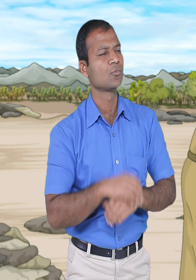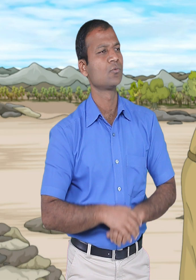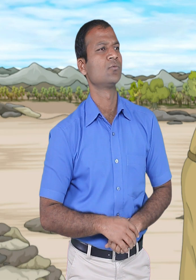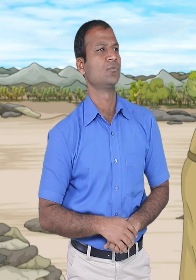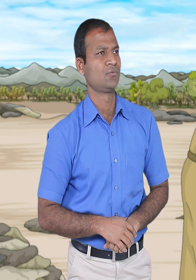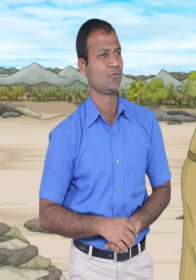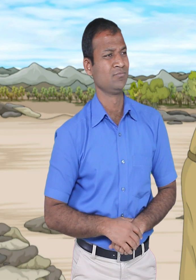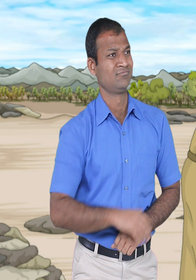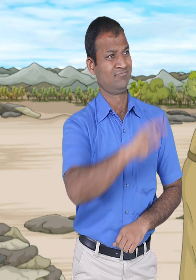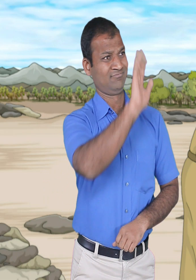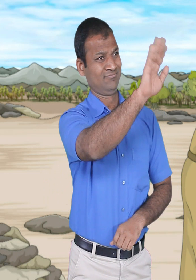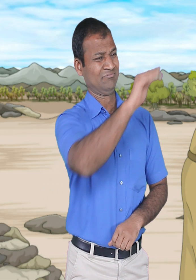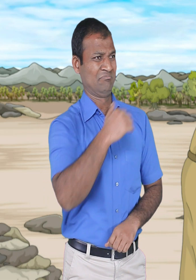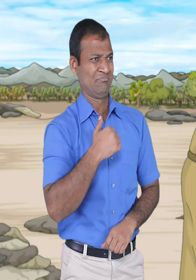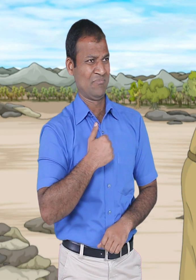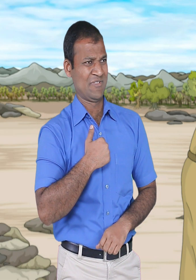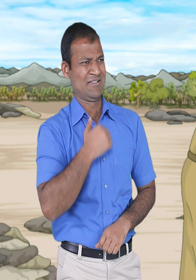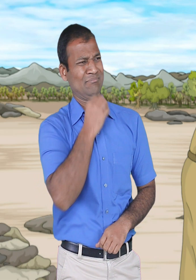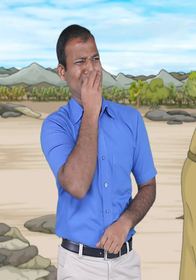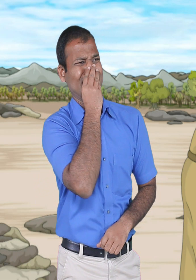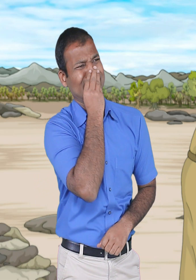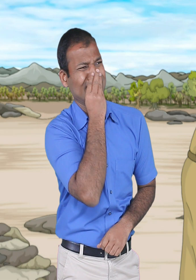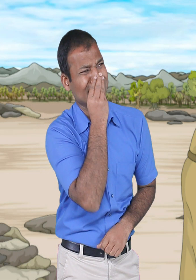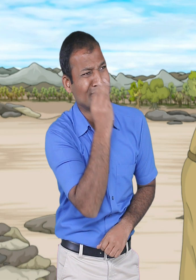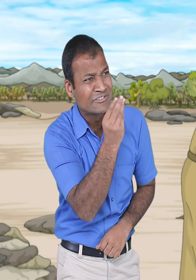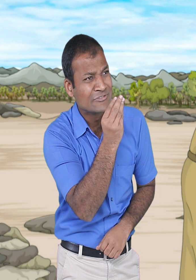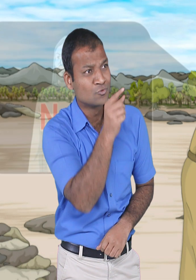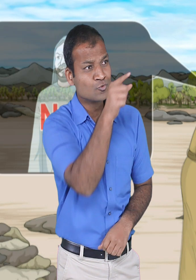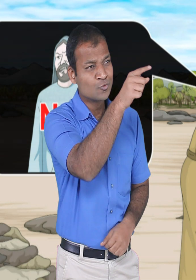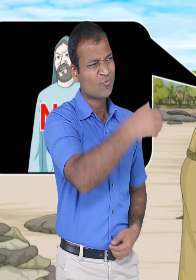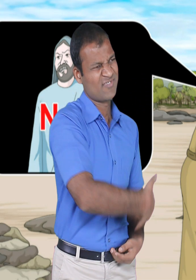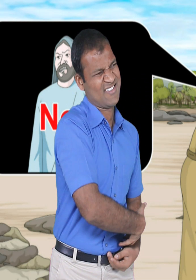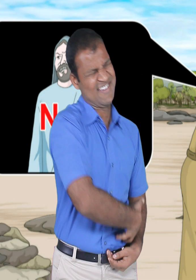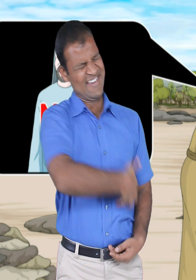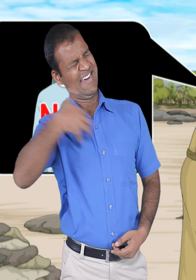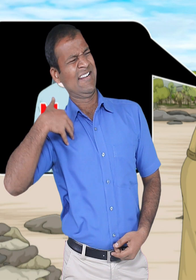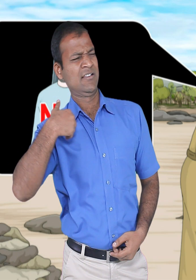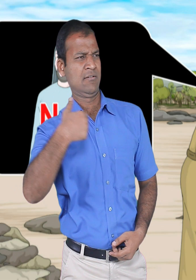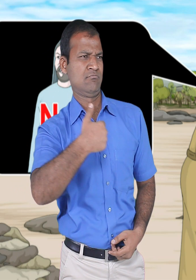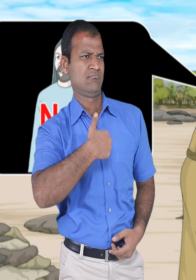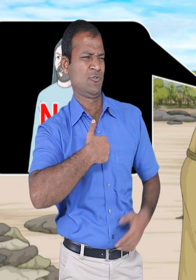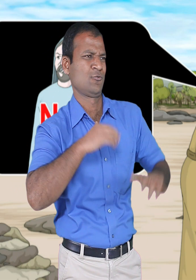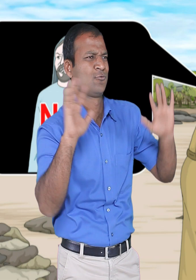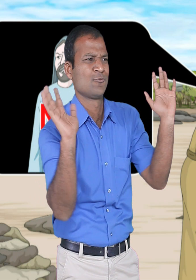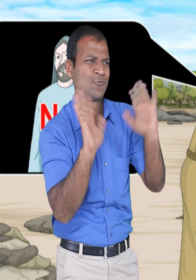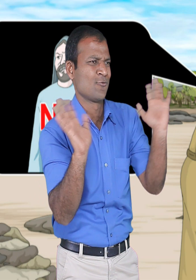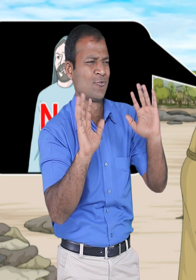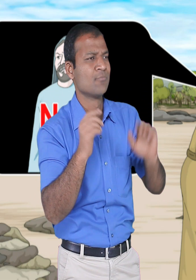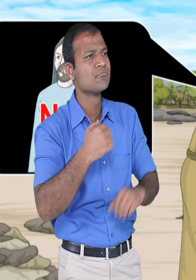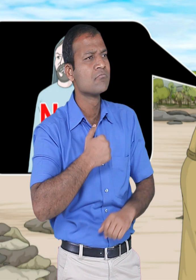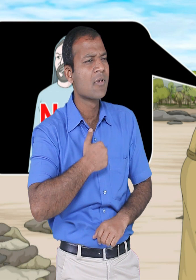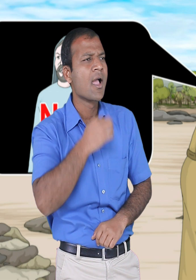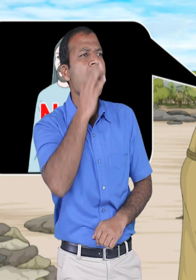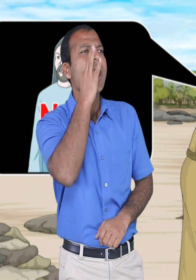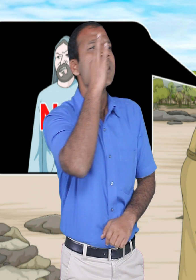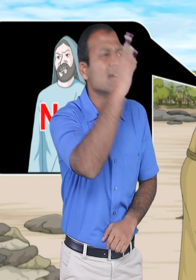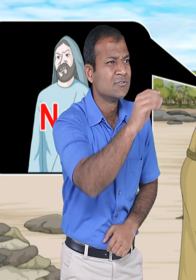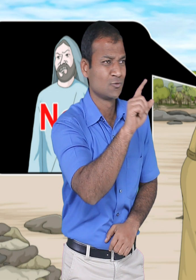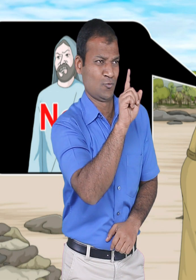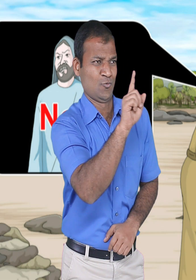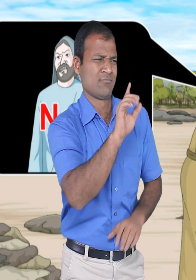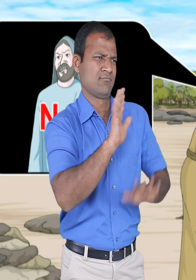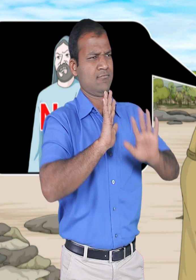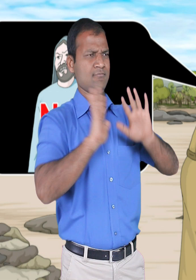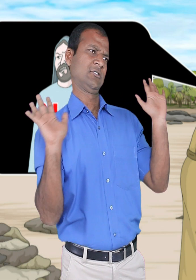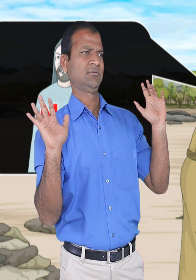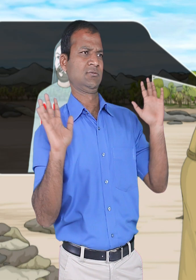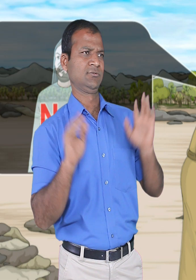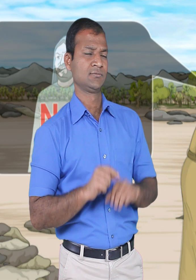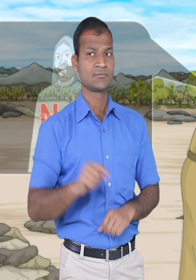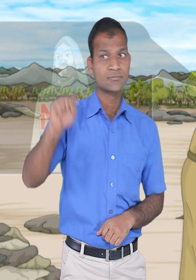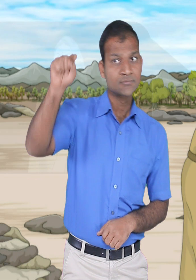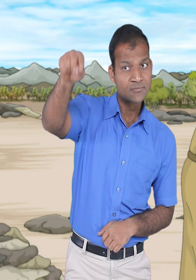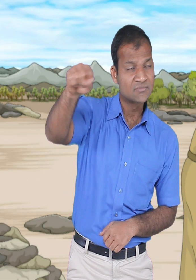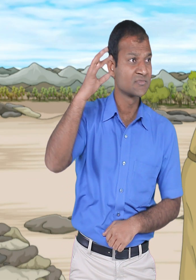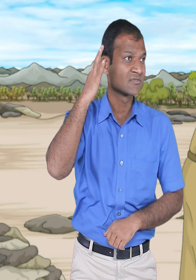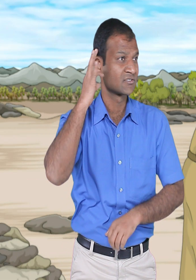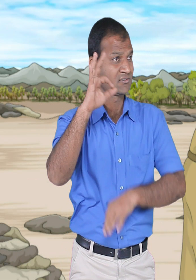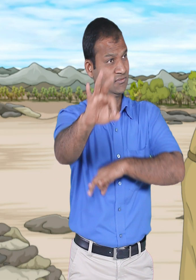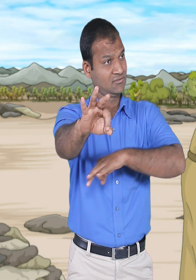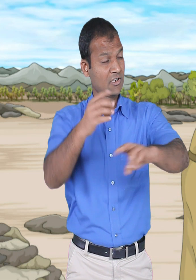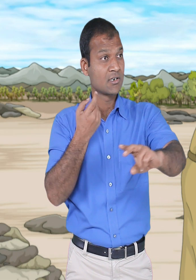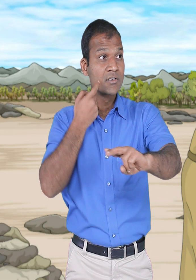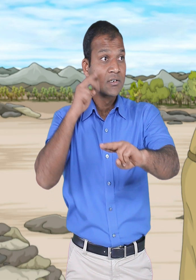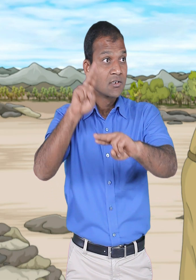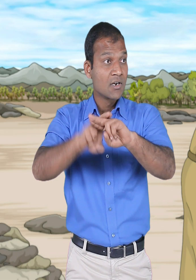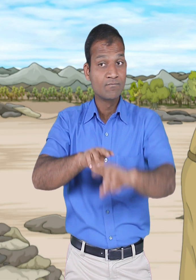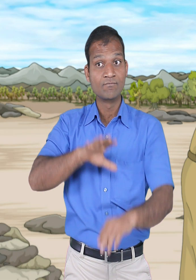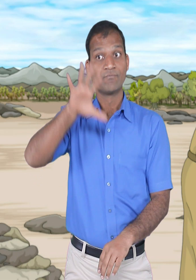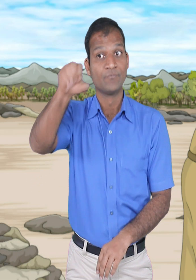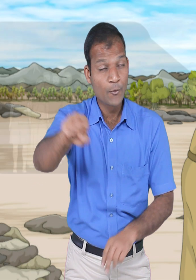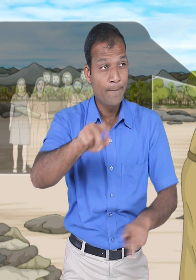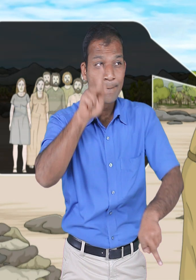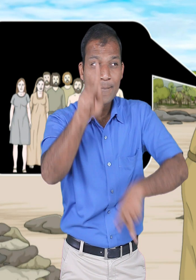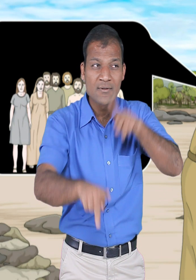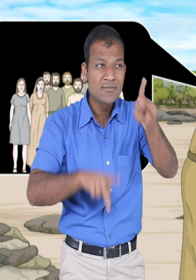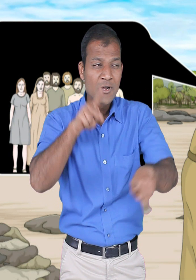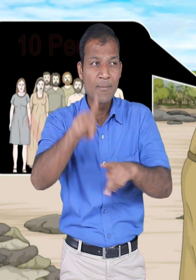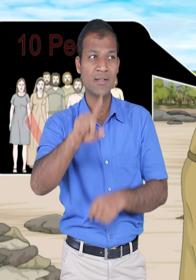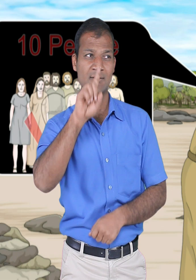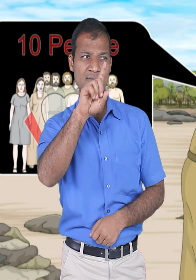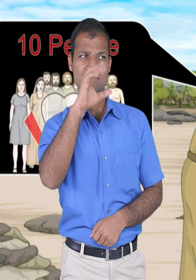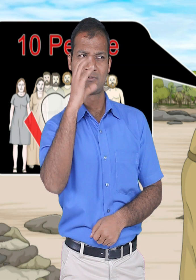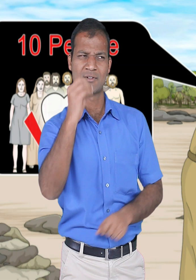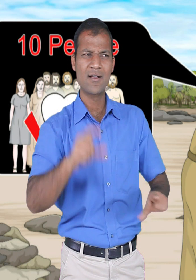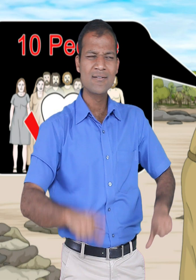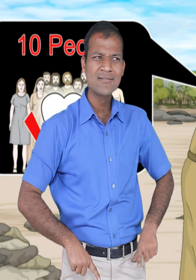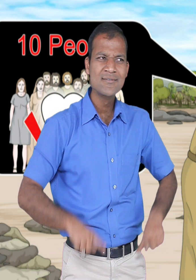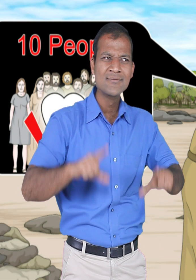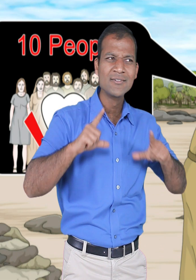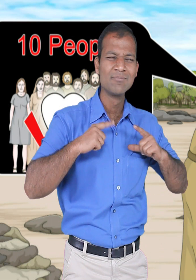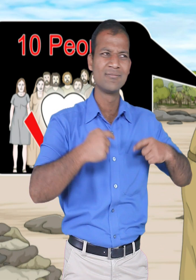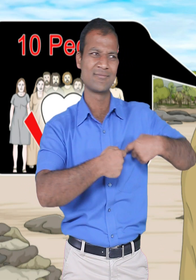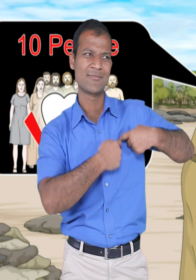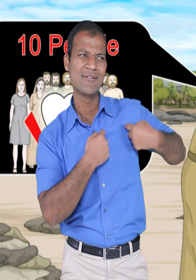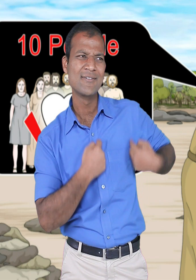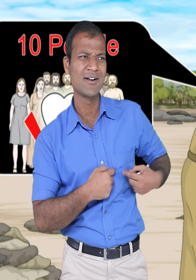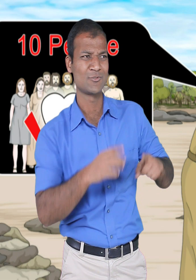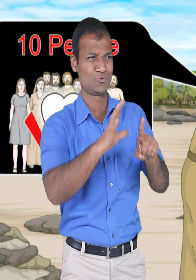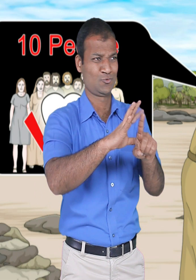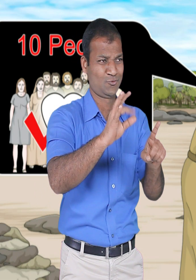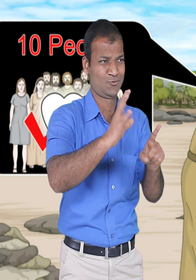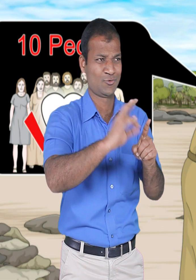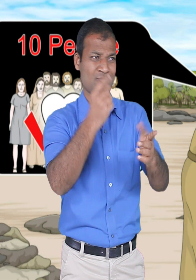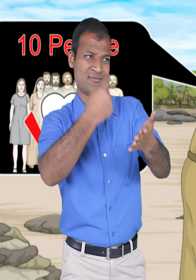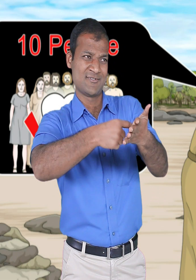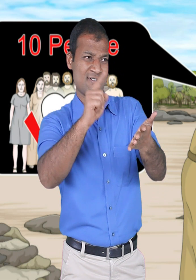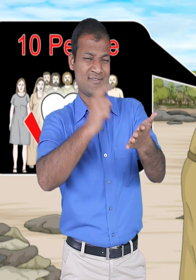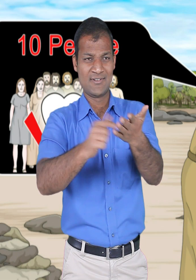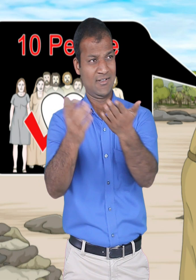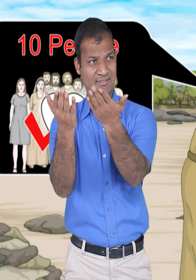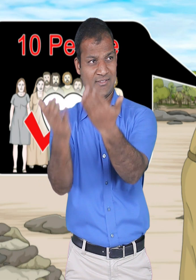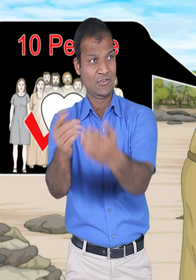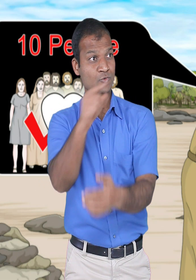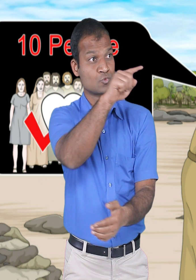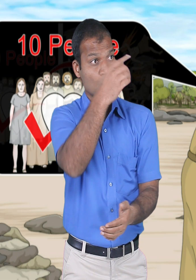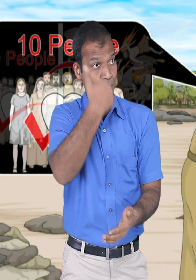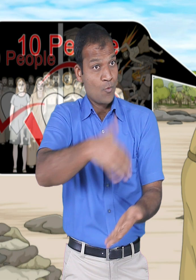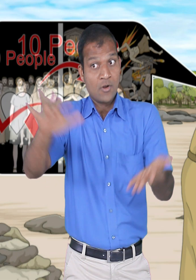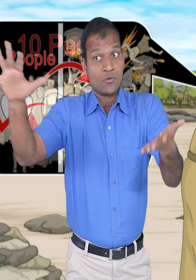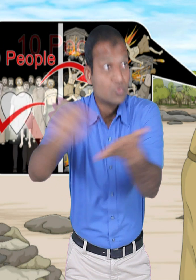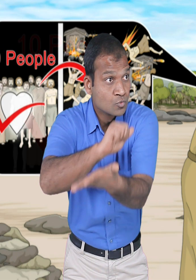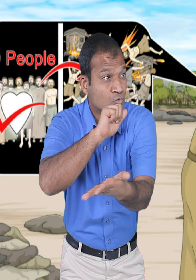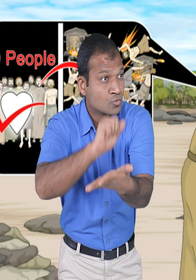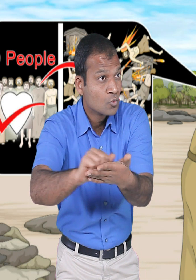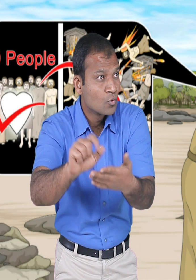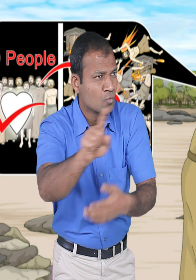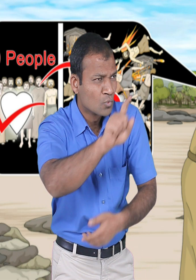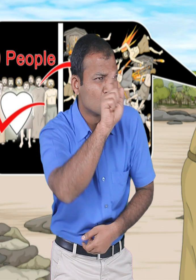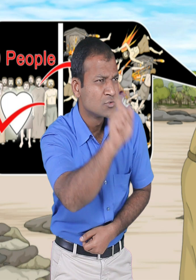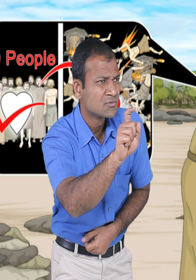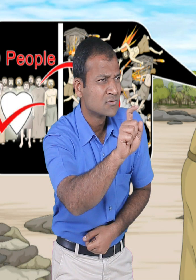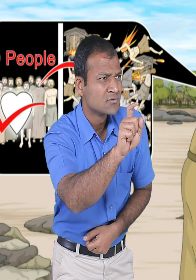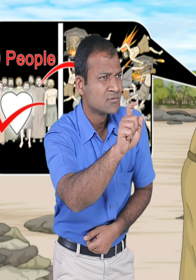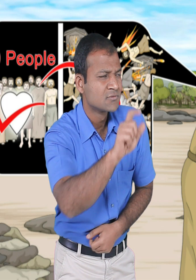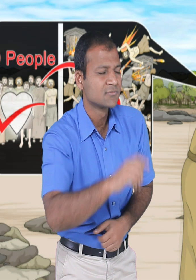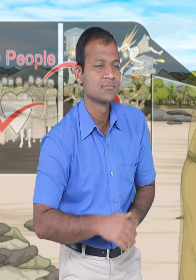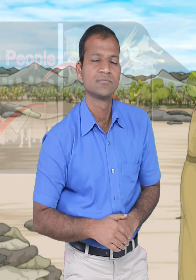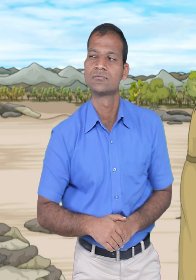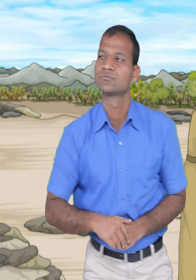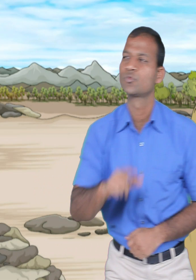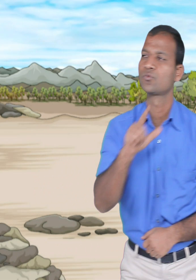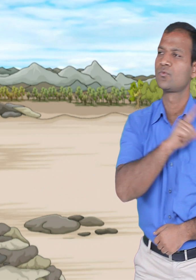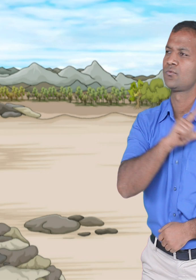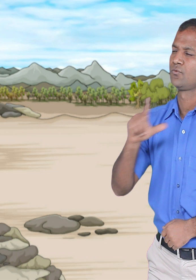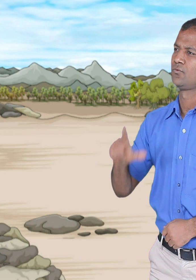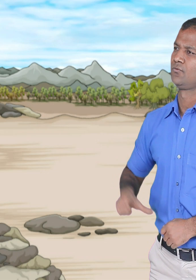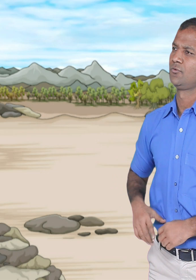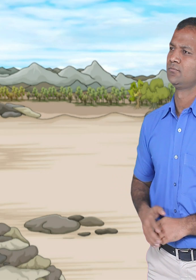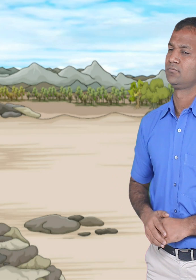Finally, Abraham said, “May the Lord not be angry, but let me speak once more.